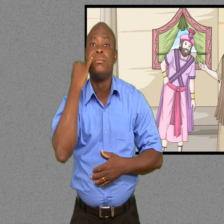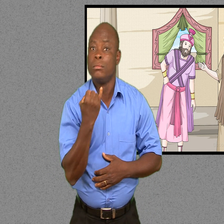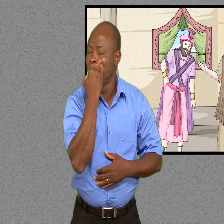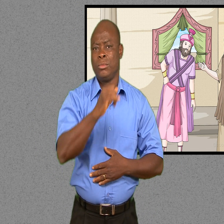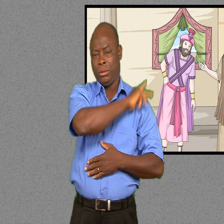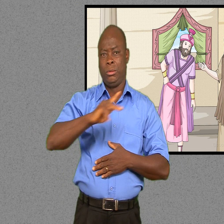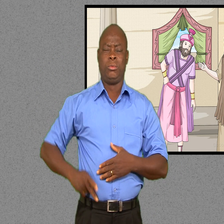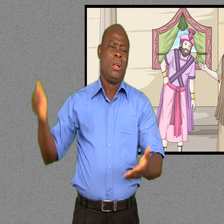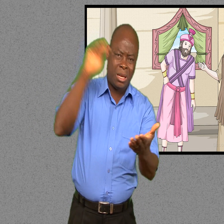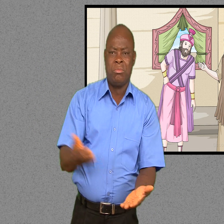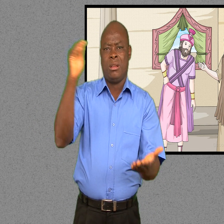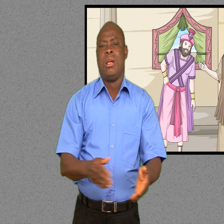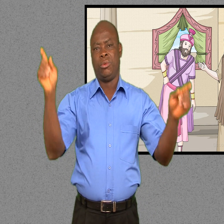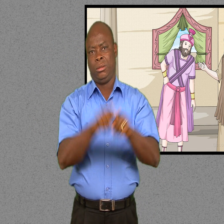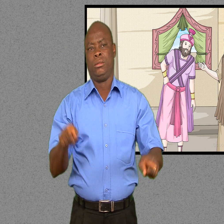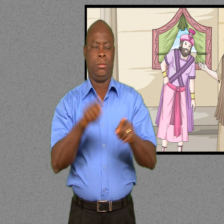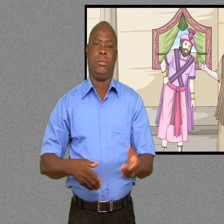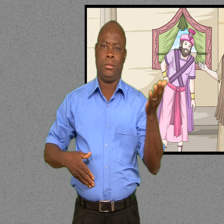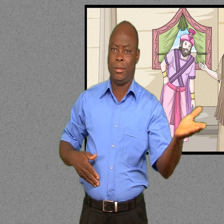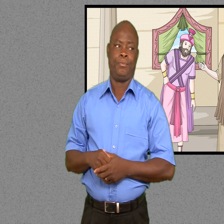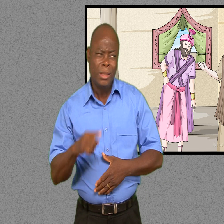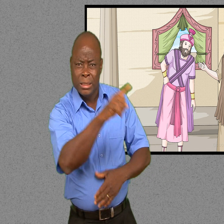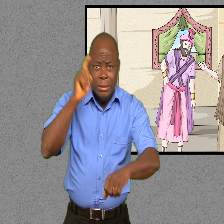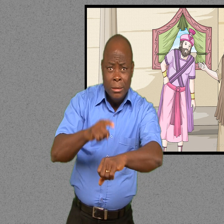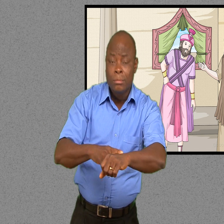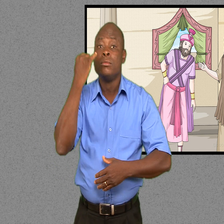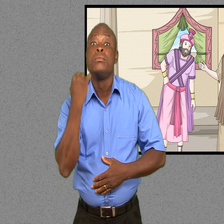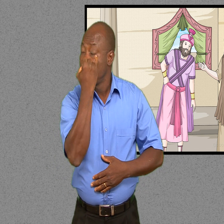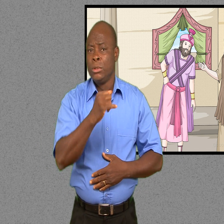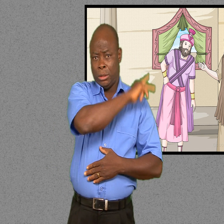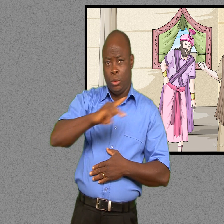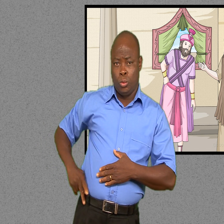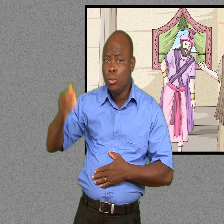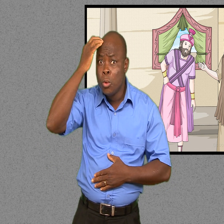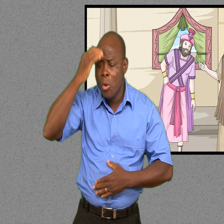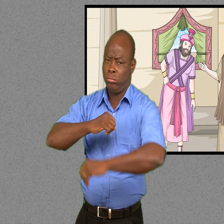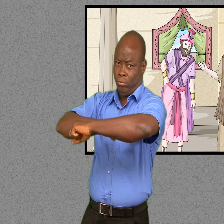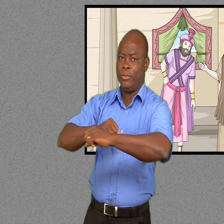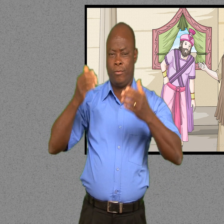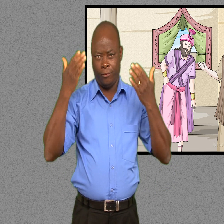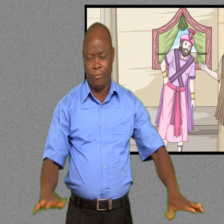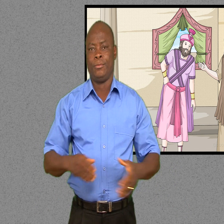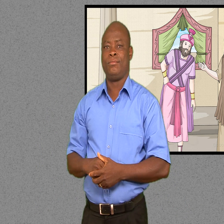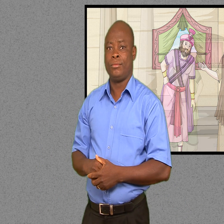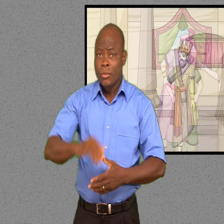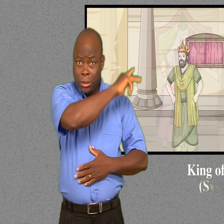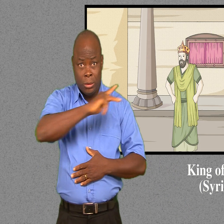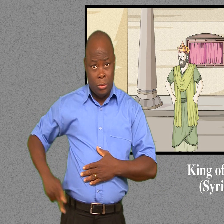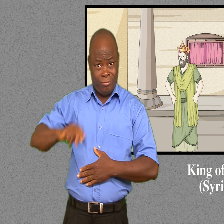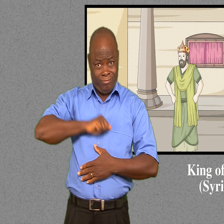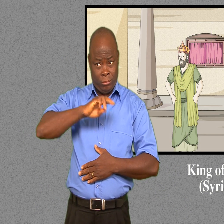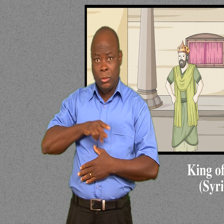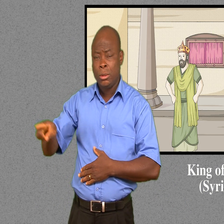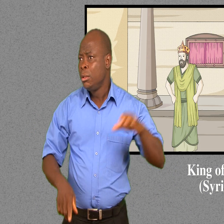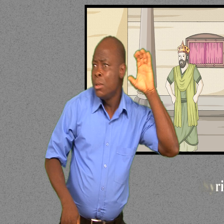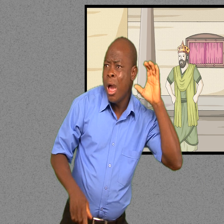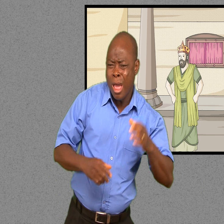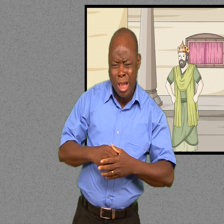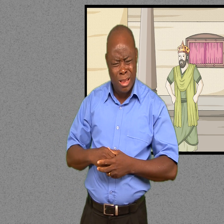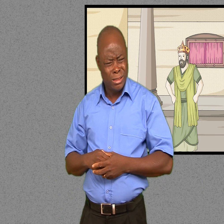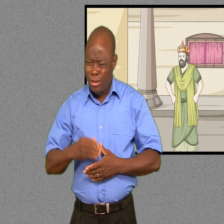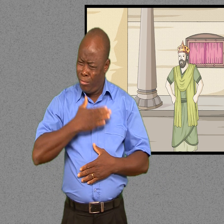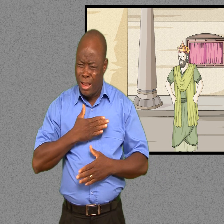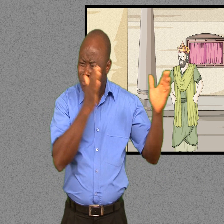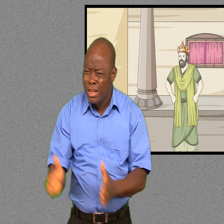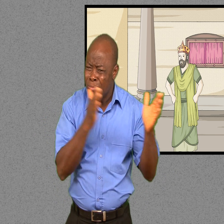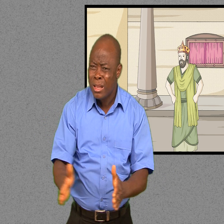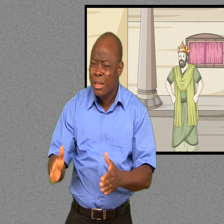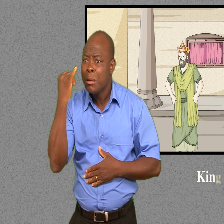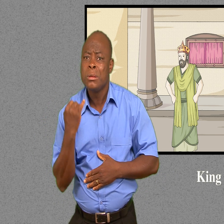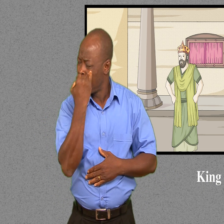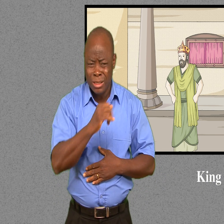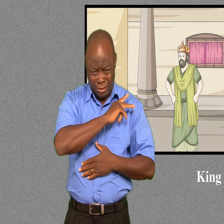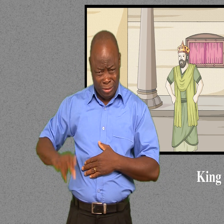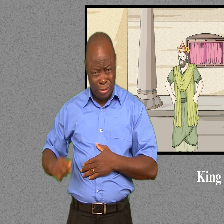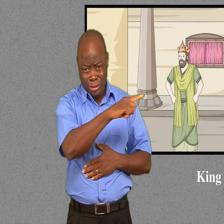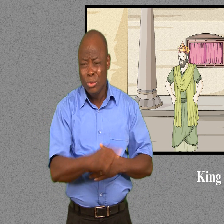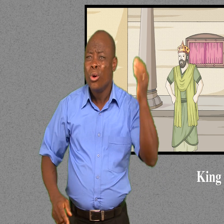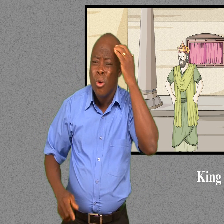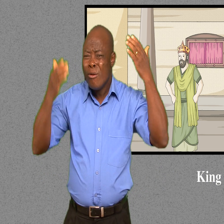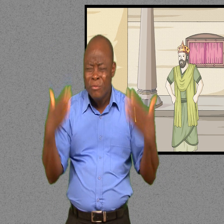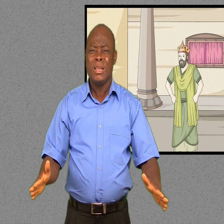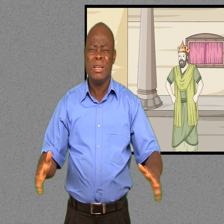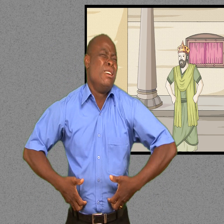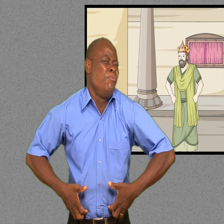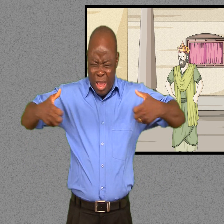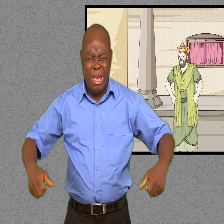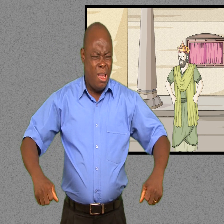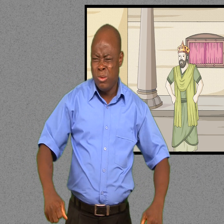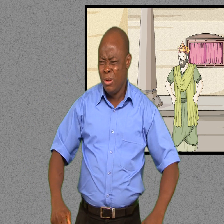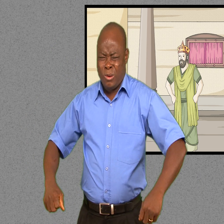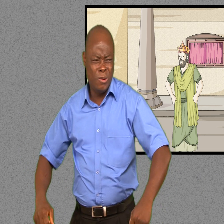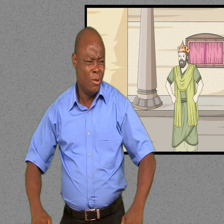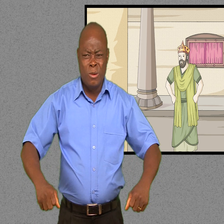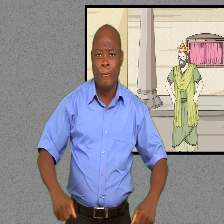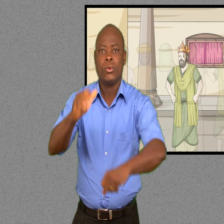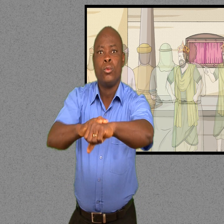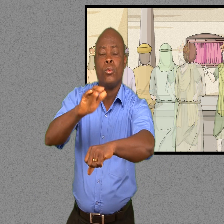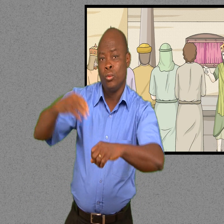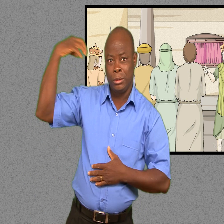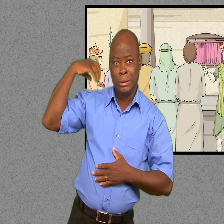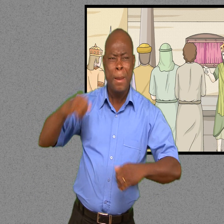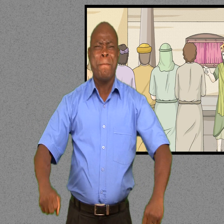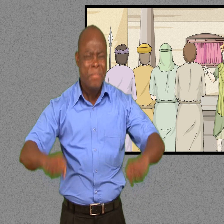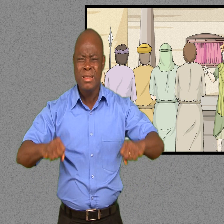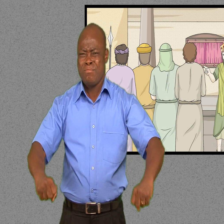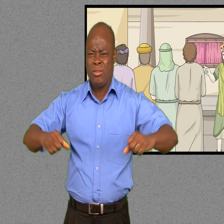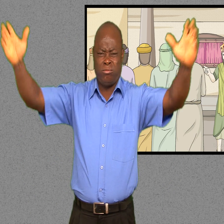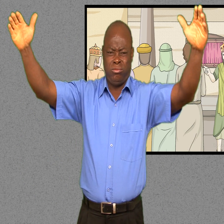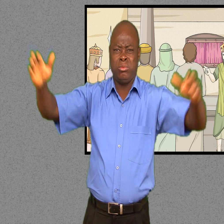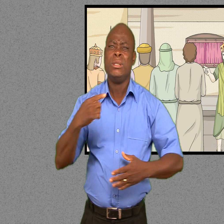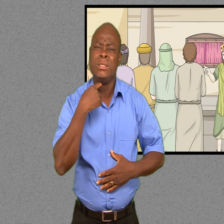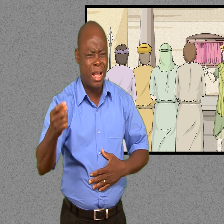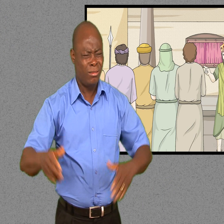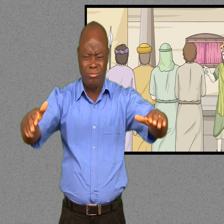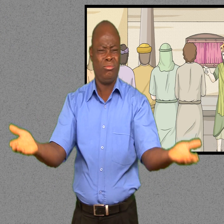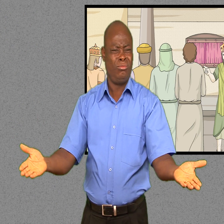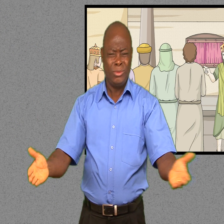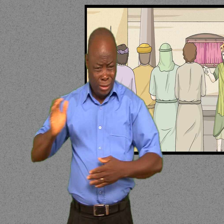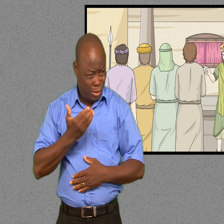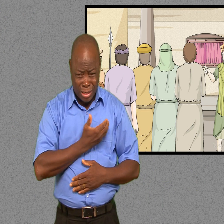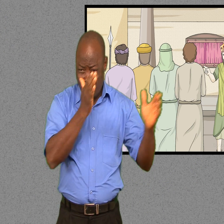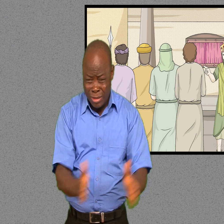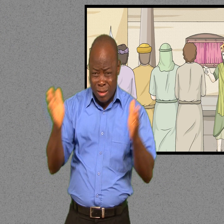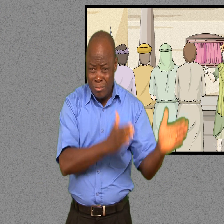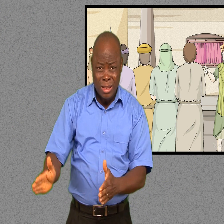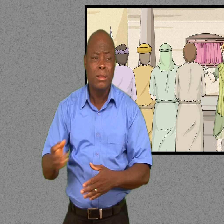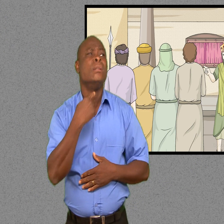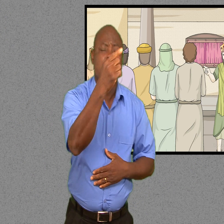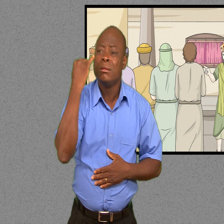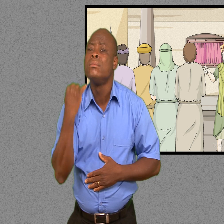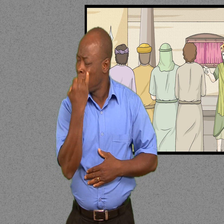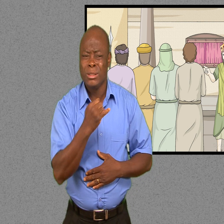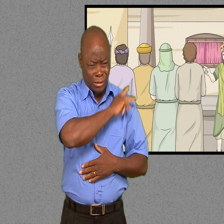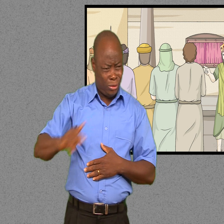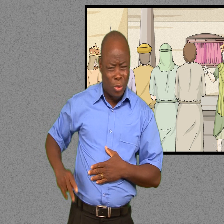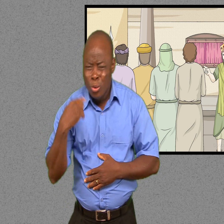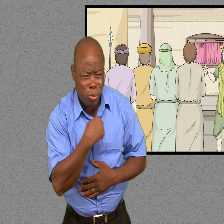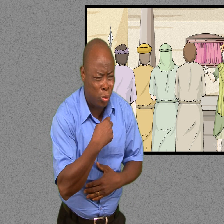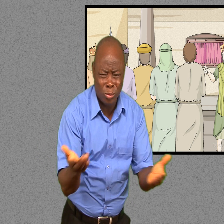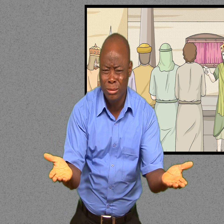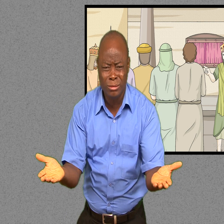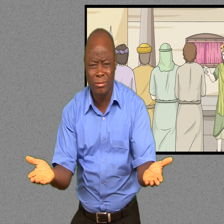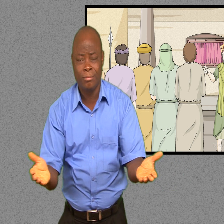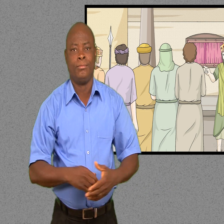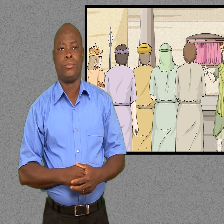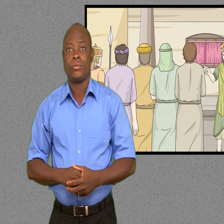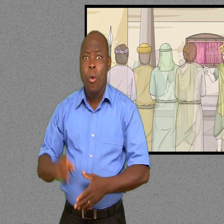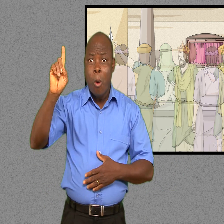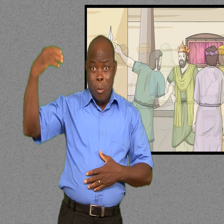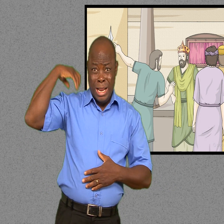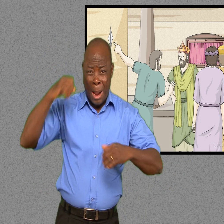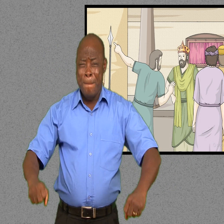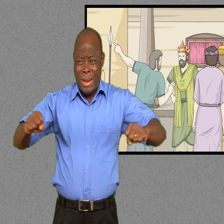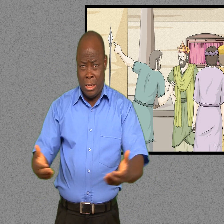For this reason the king of Aram became enraged and called his servants to demand of them, “Tell me, which one of us is on the side of the king of Israel?”